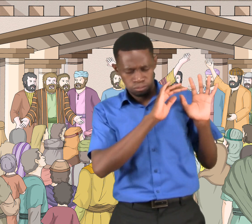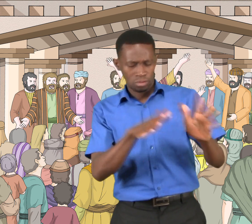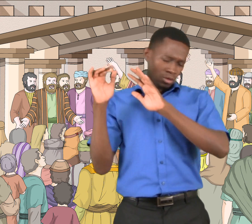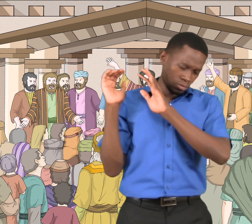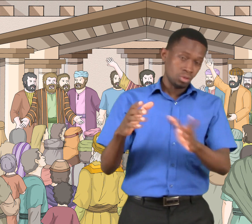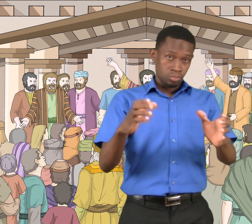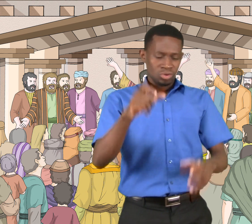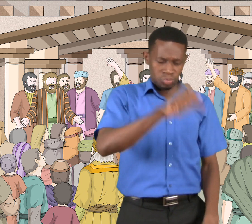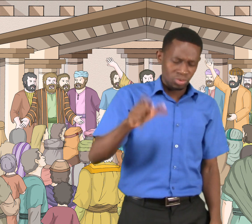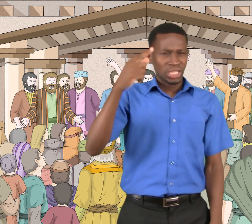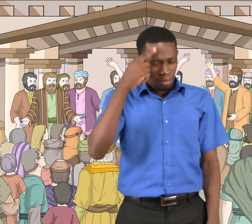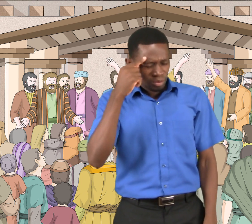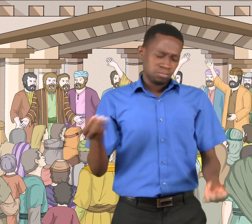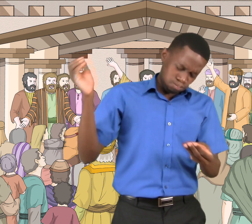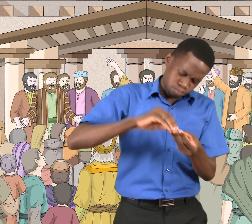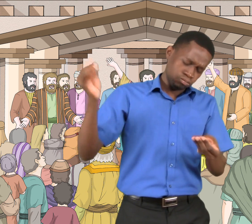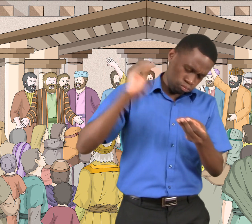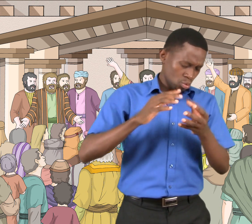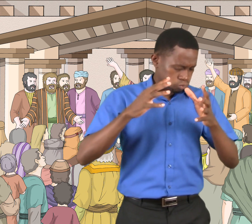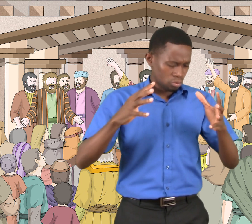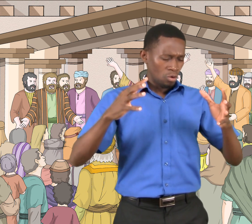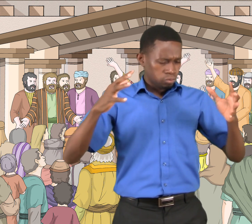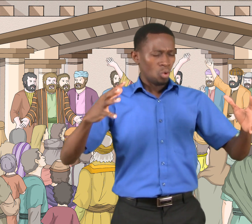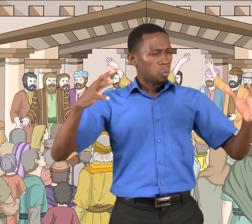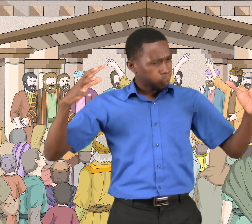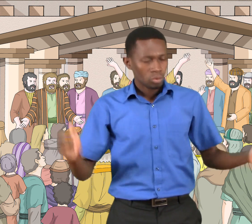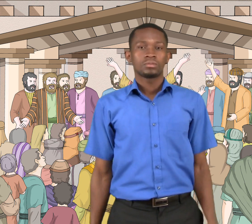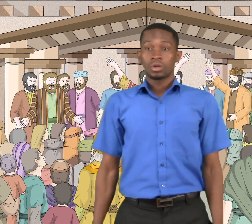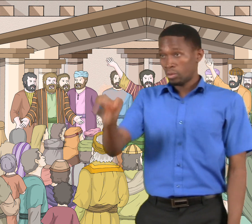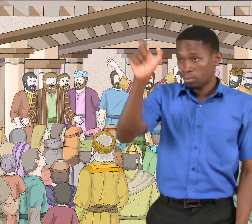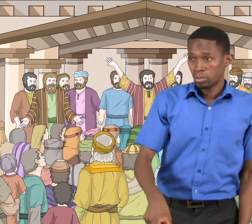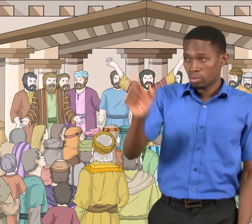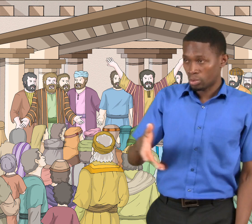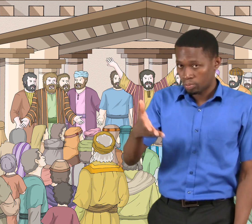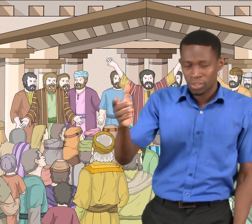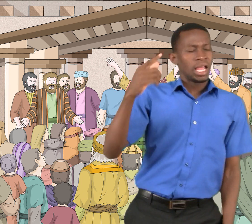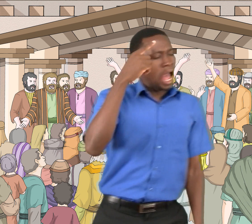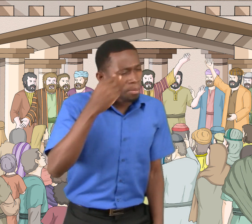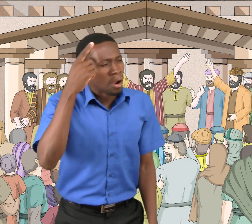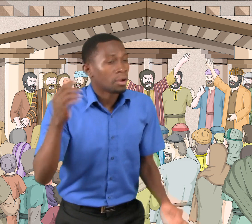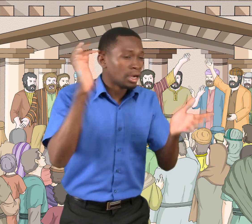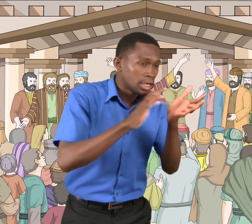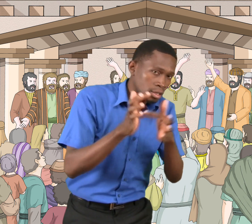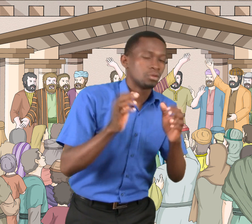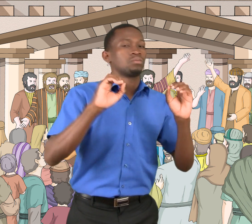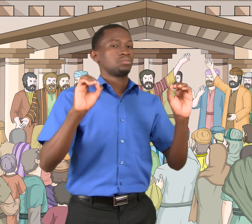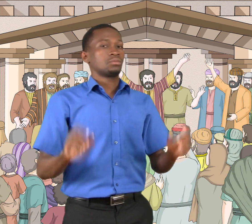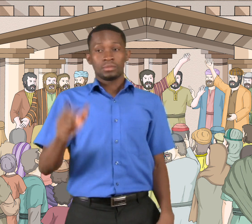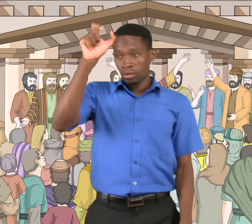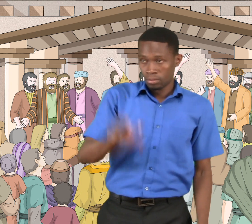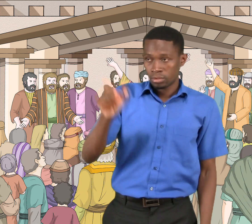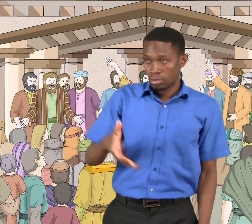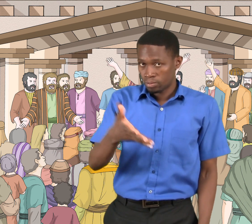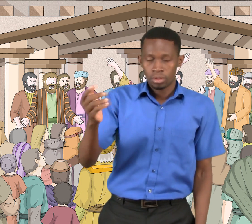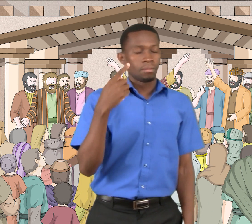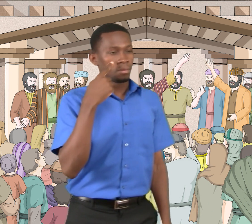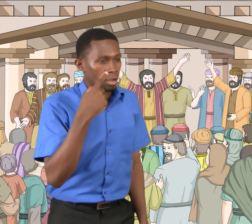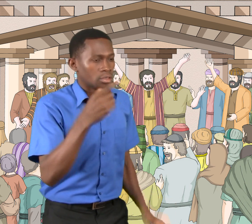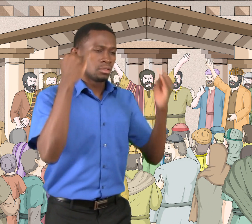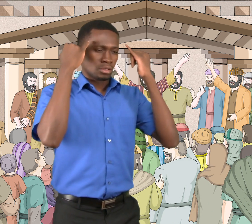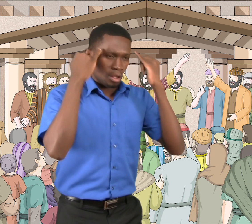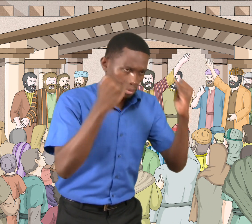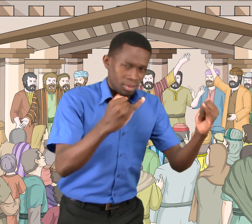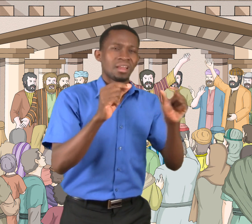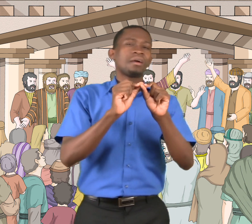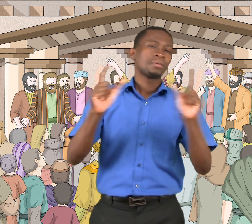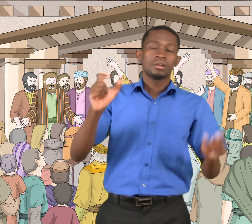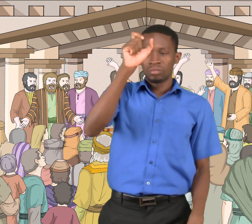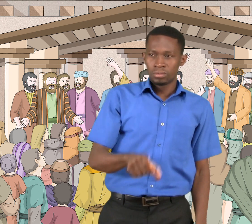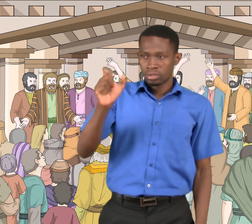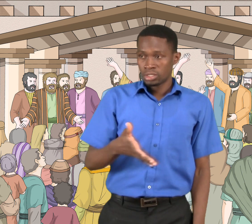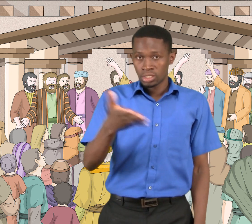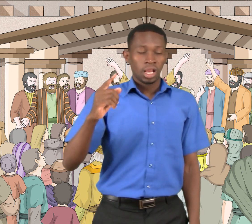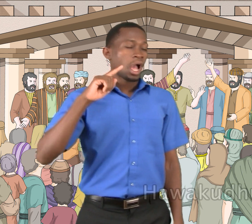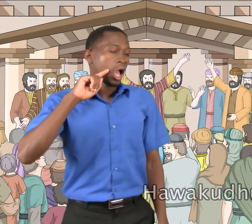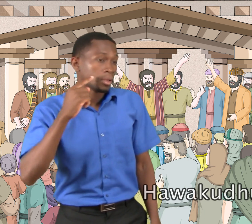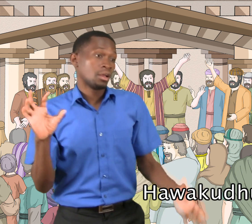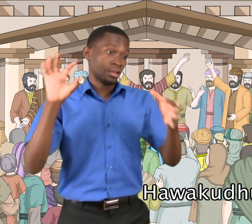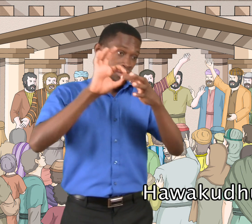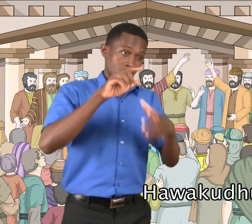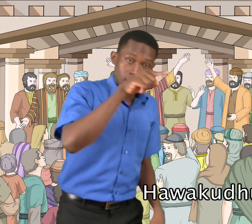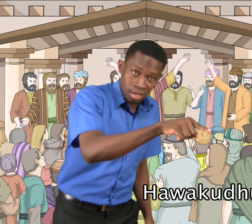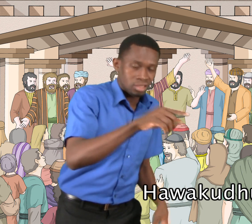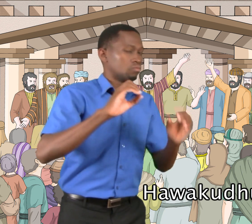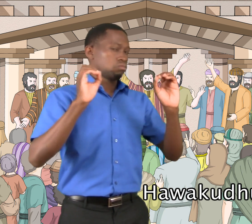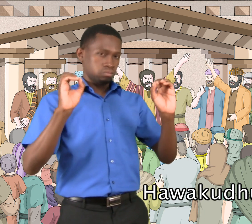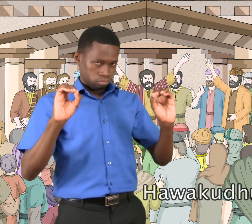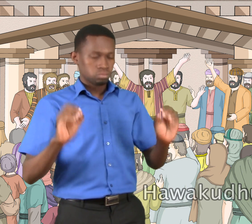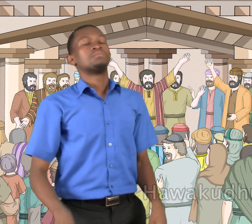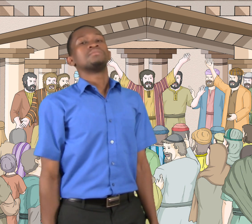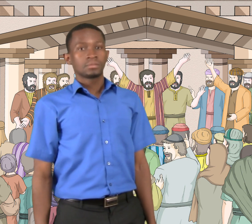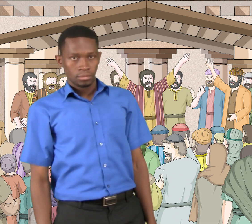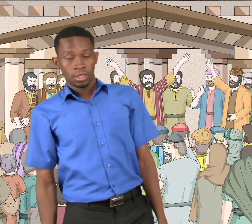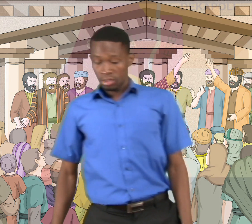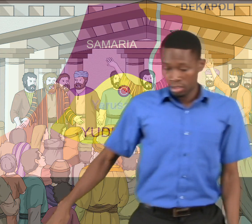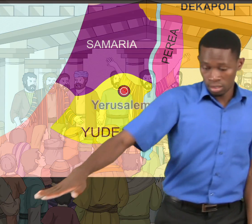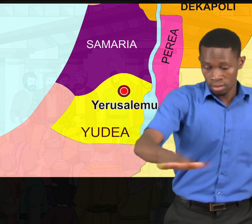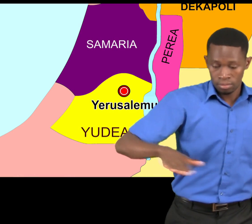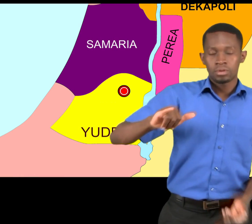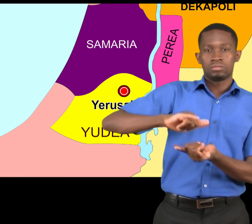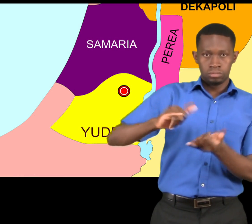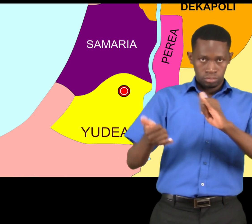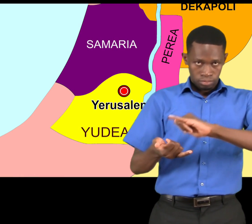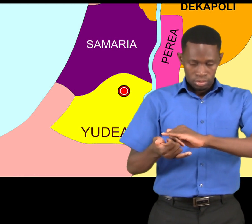As a result, people brought the sick into the streets and laid them on cots and mats, so that at least Peter’s shadow might fall on some of them as he passed by.